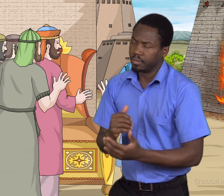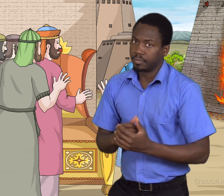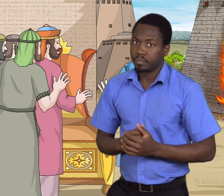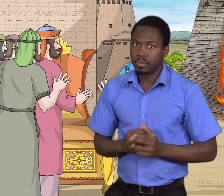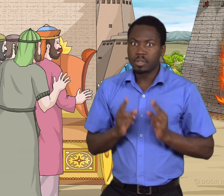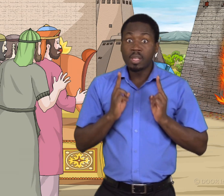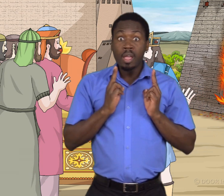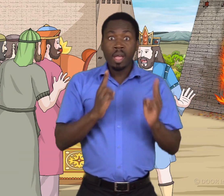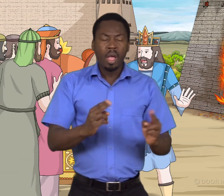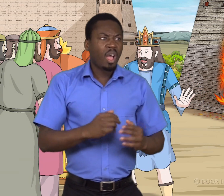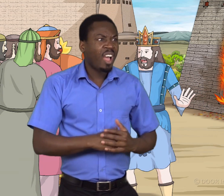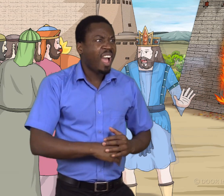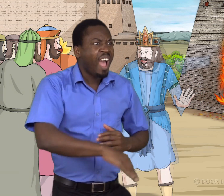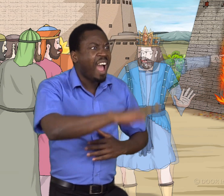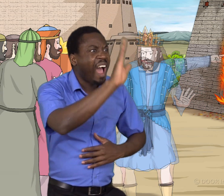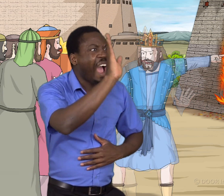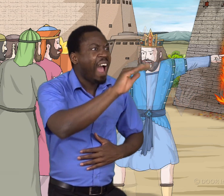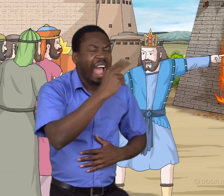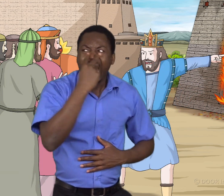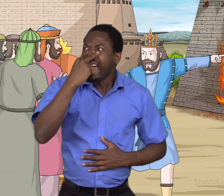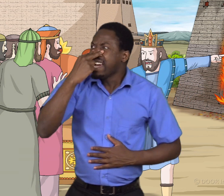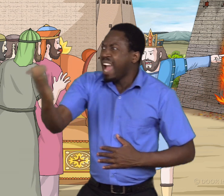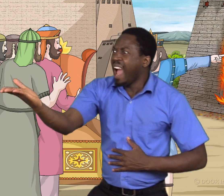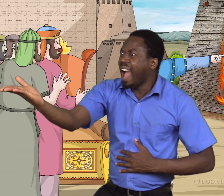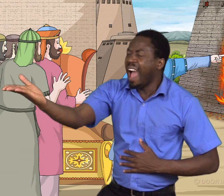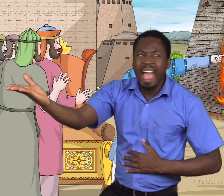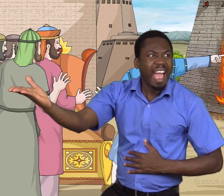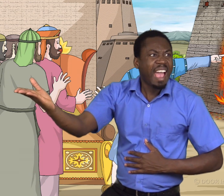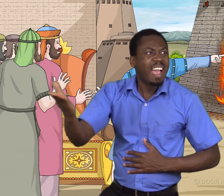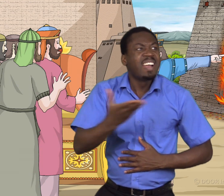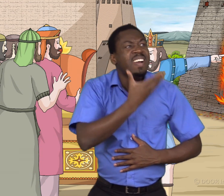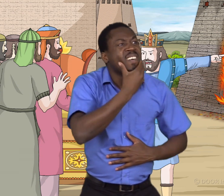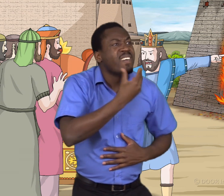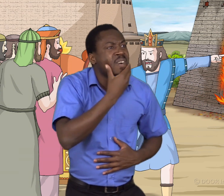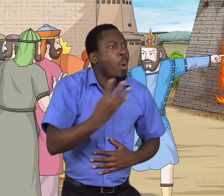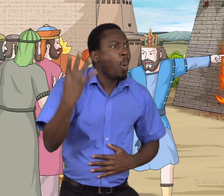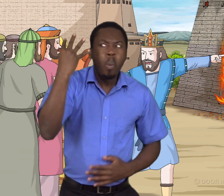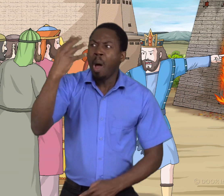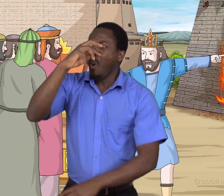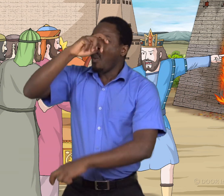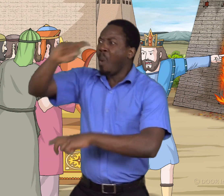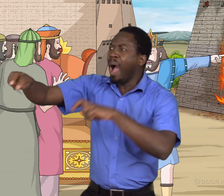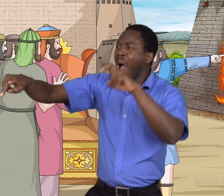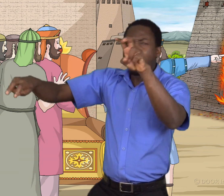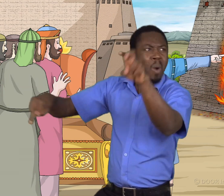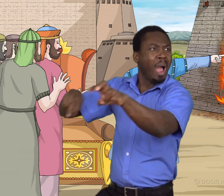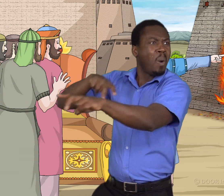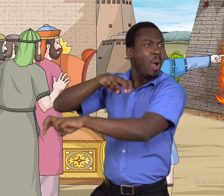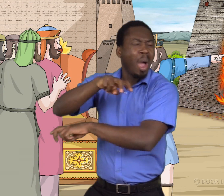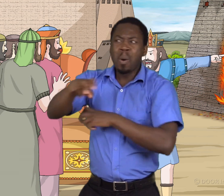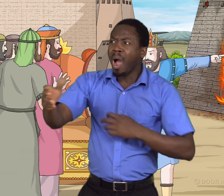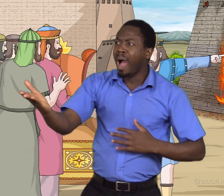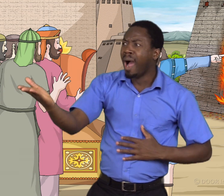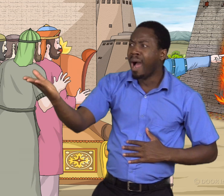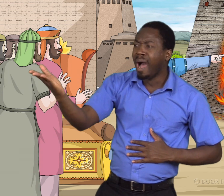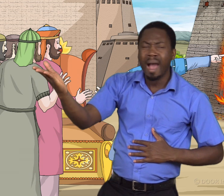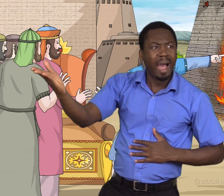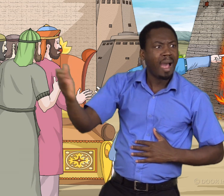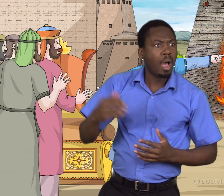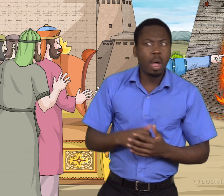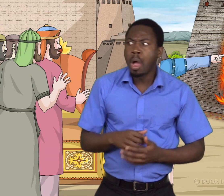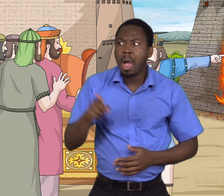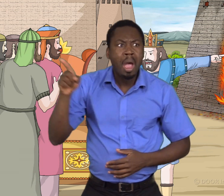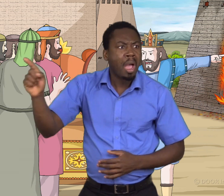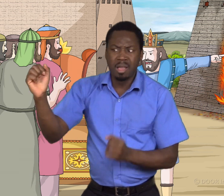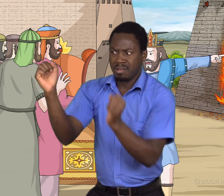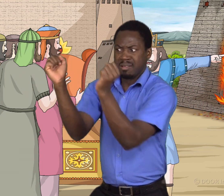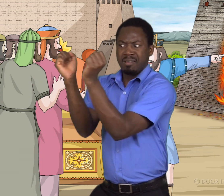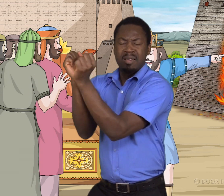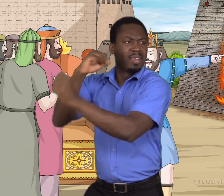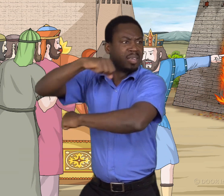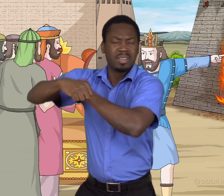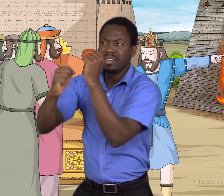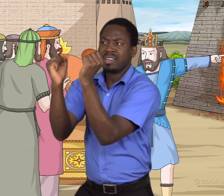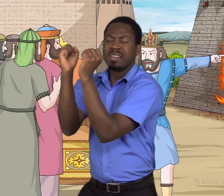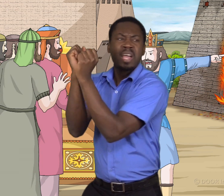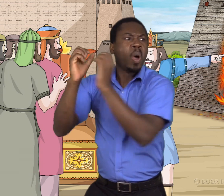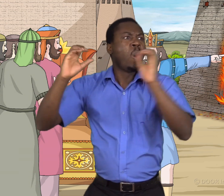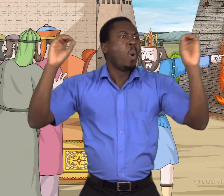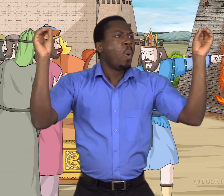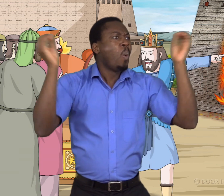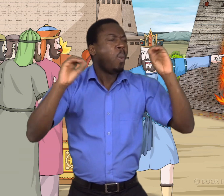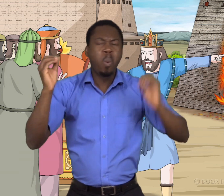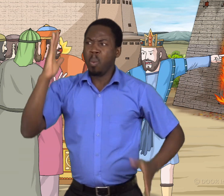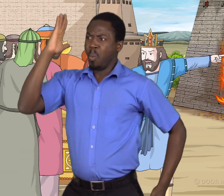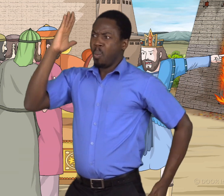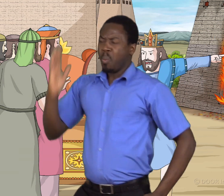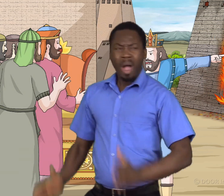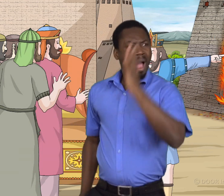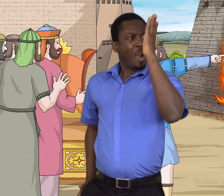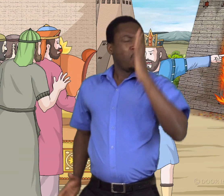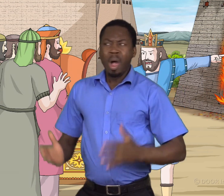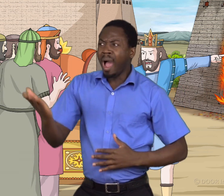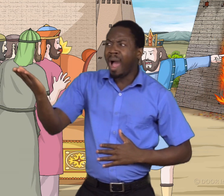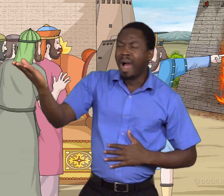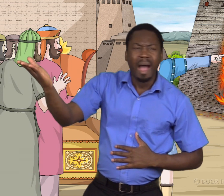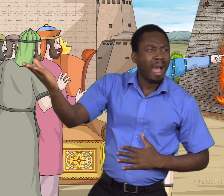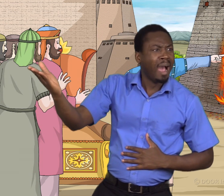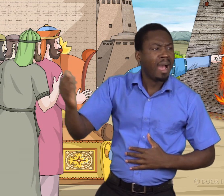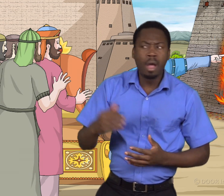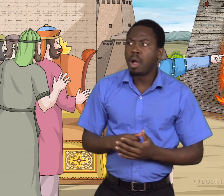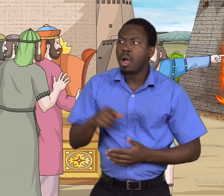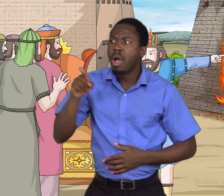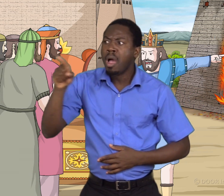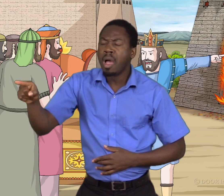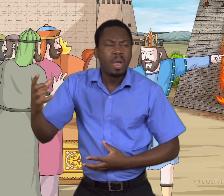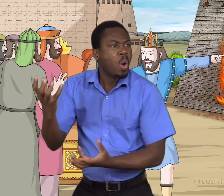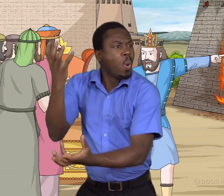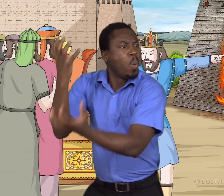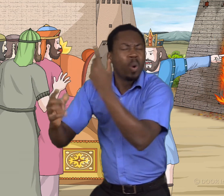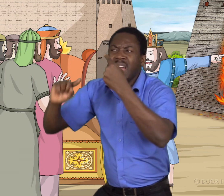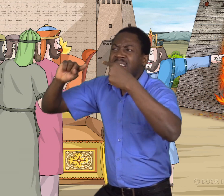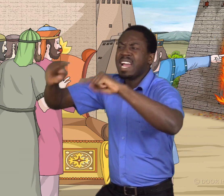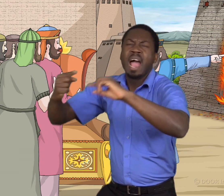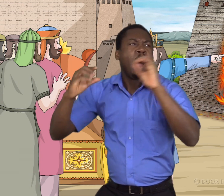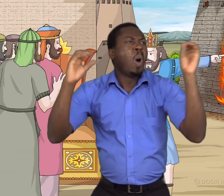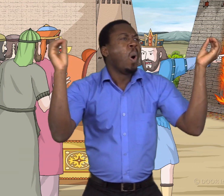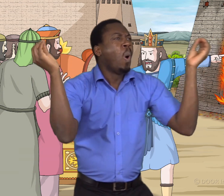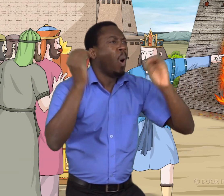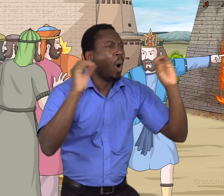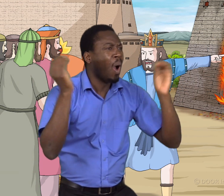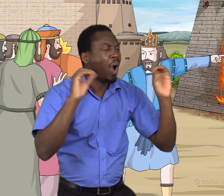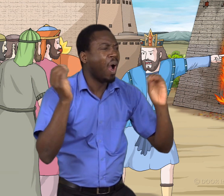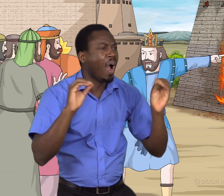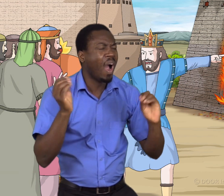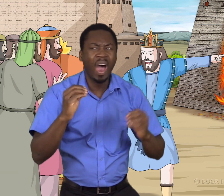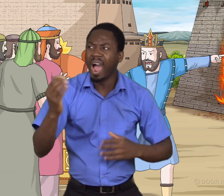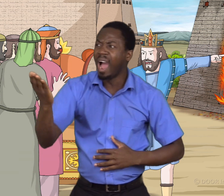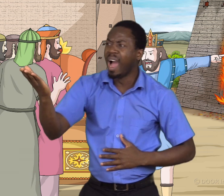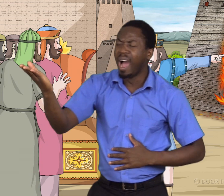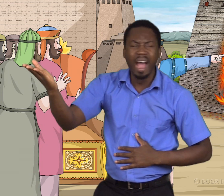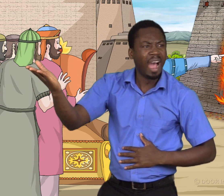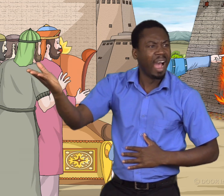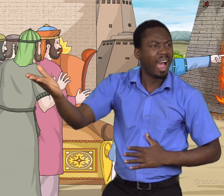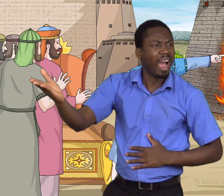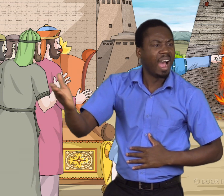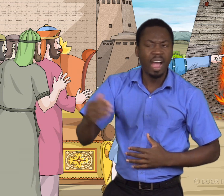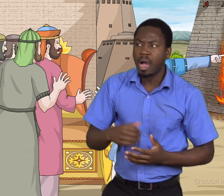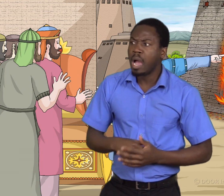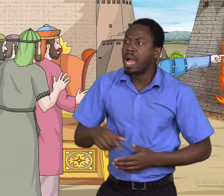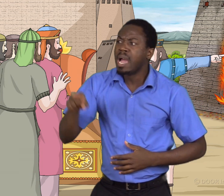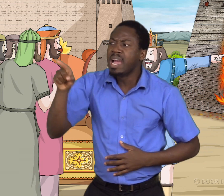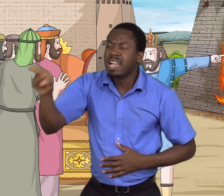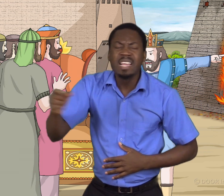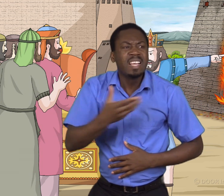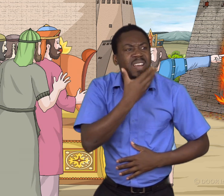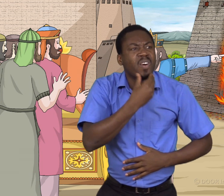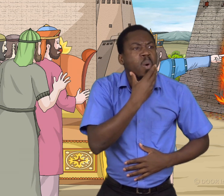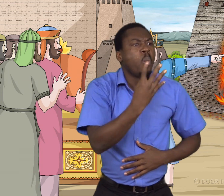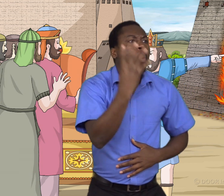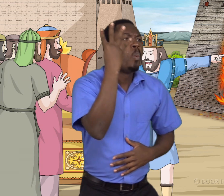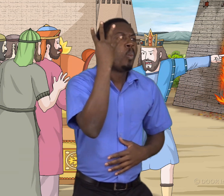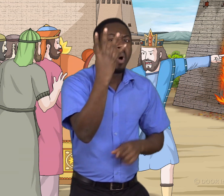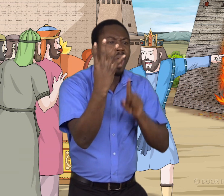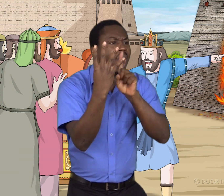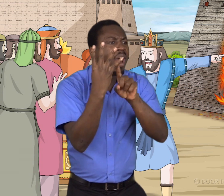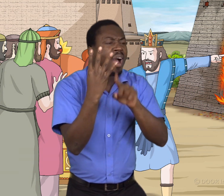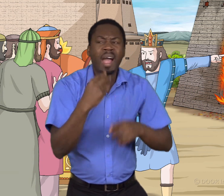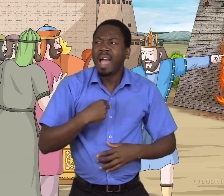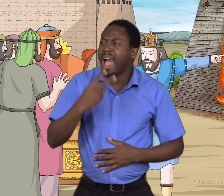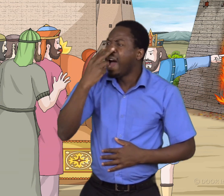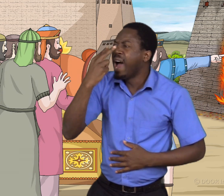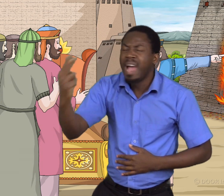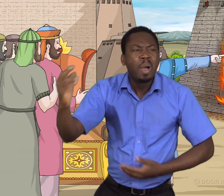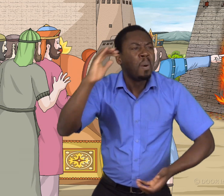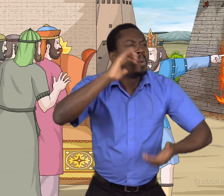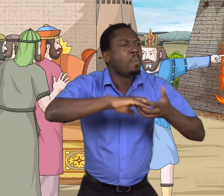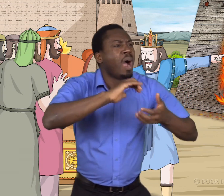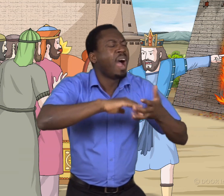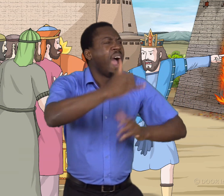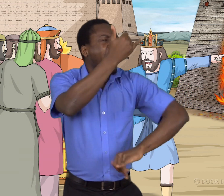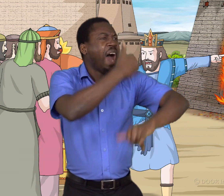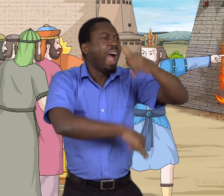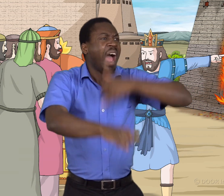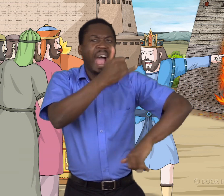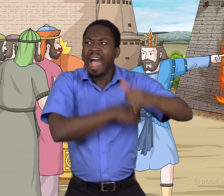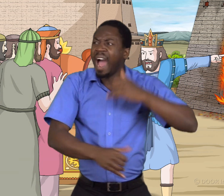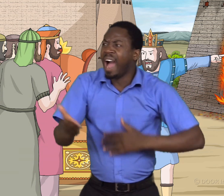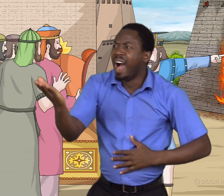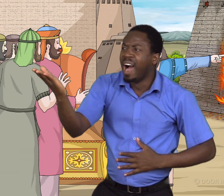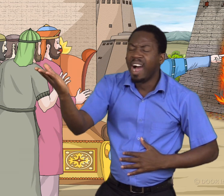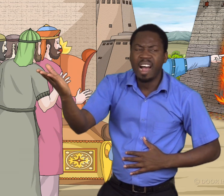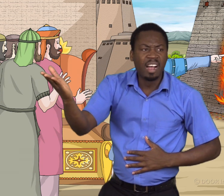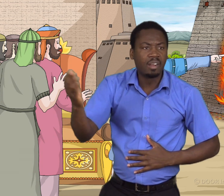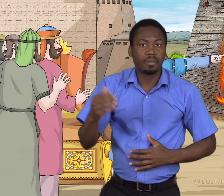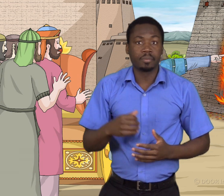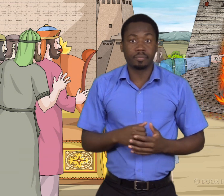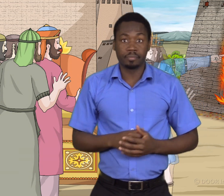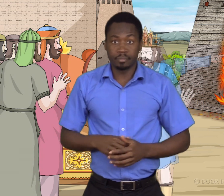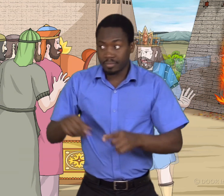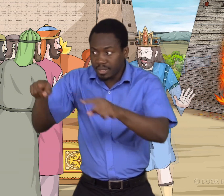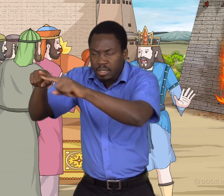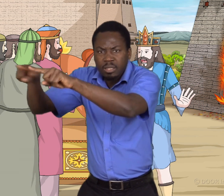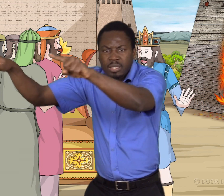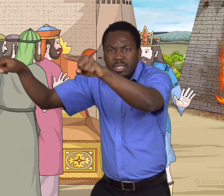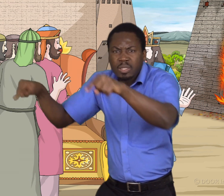“I see four men, unbound and unharmed, walking around in the fire—and the fourth looks like a son of the gods!”